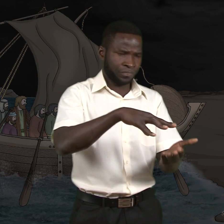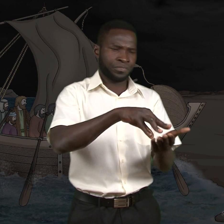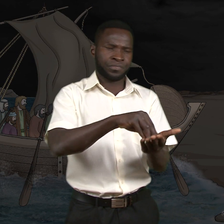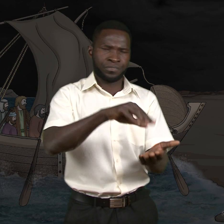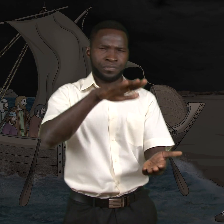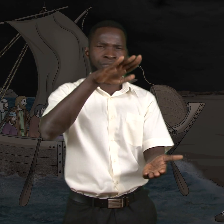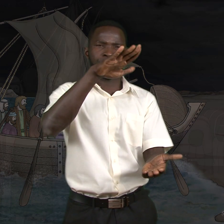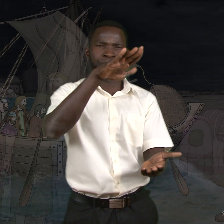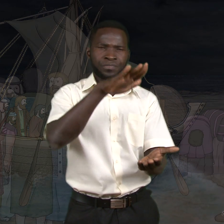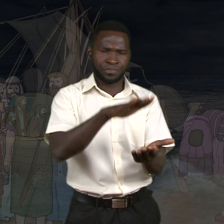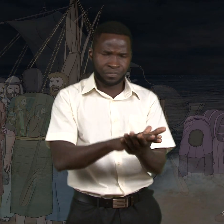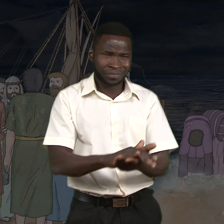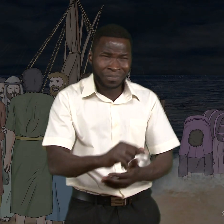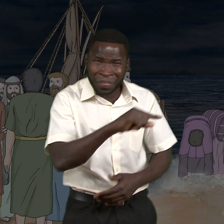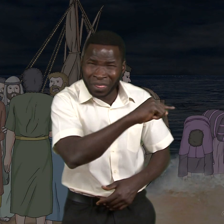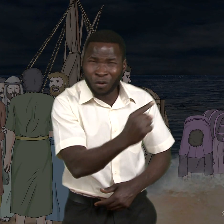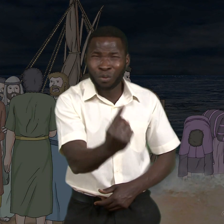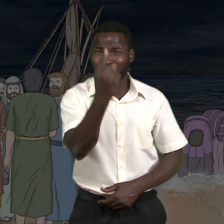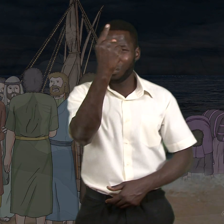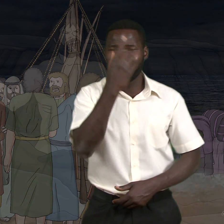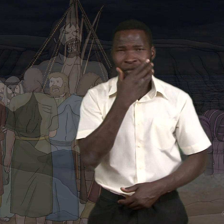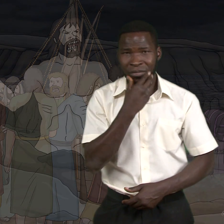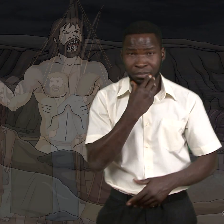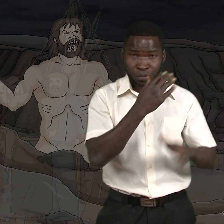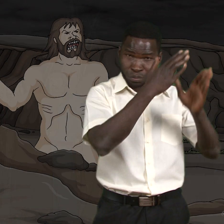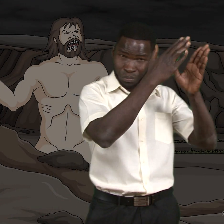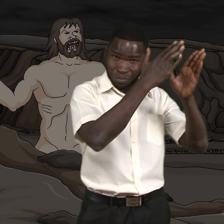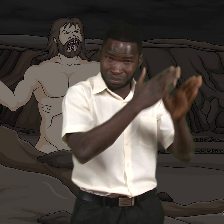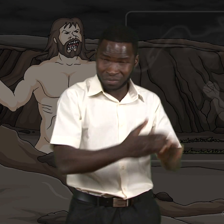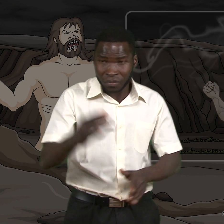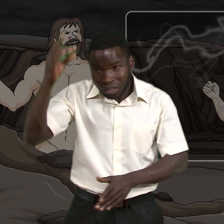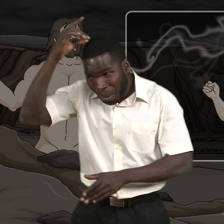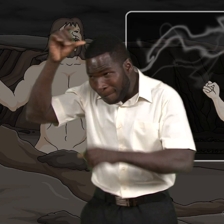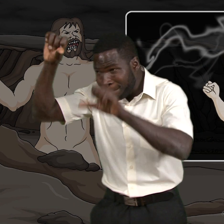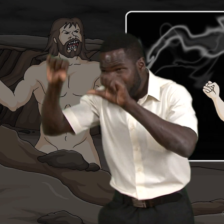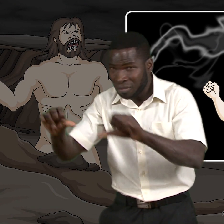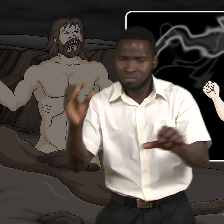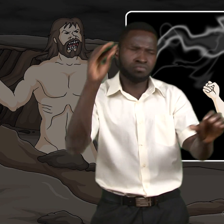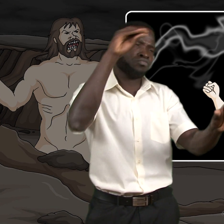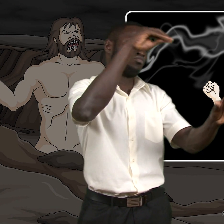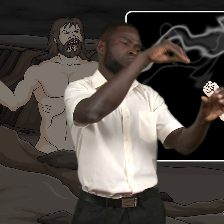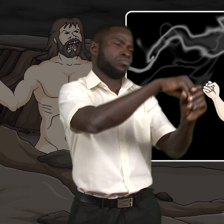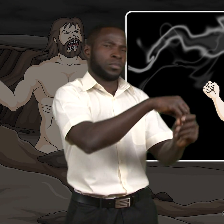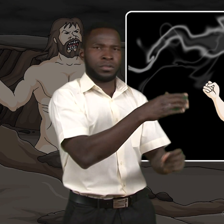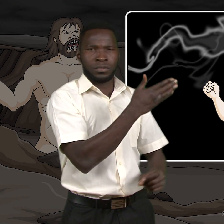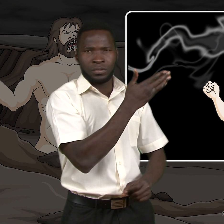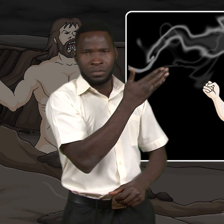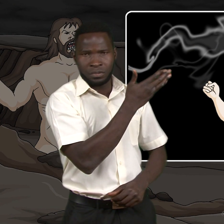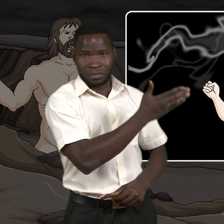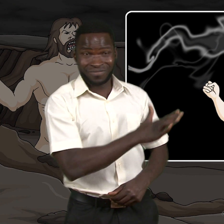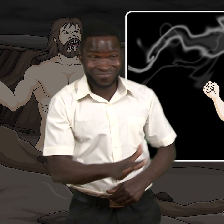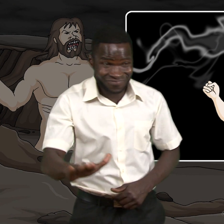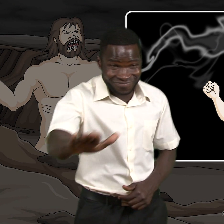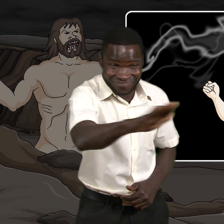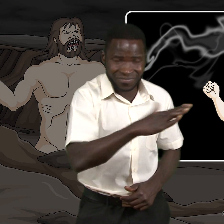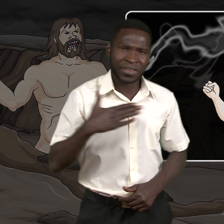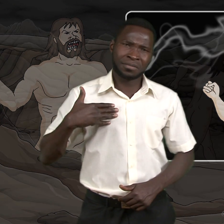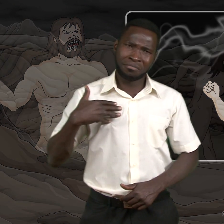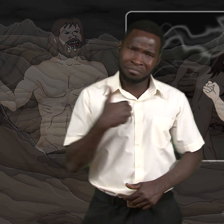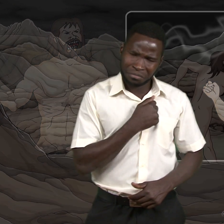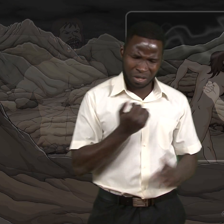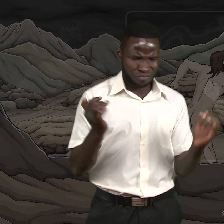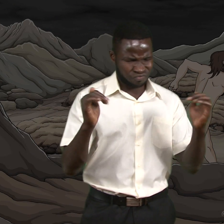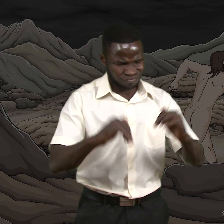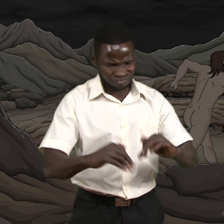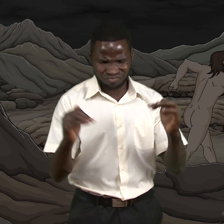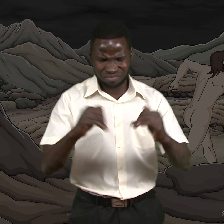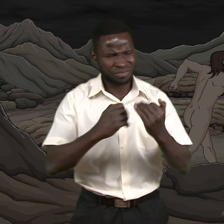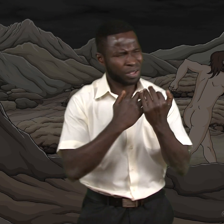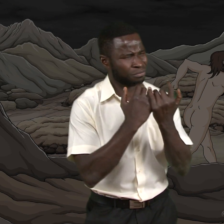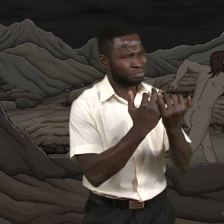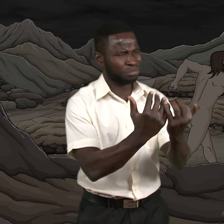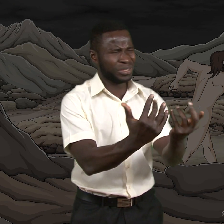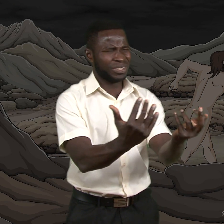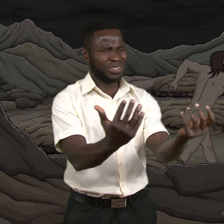As soon as Jesus got out of the boat, He was met by a man with an unclean spirit, who was coming from the tombs.